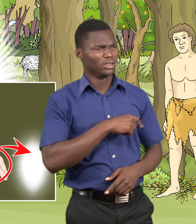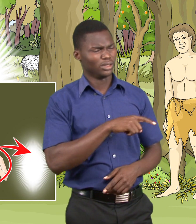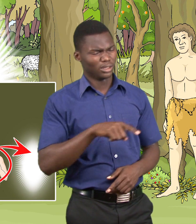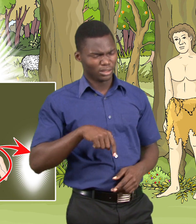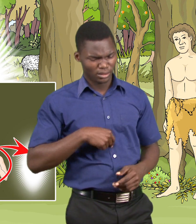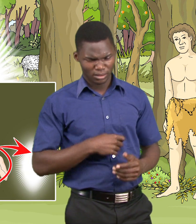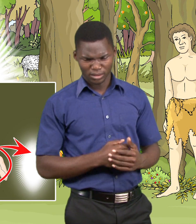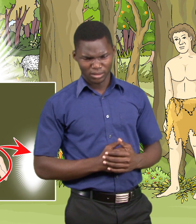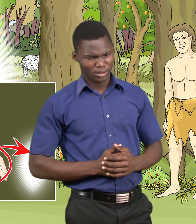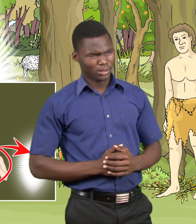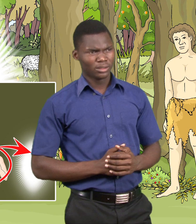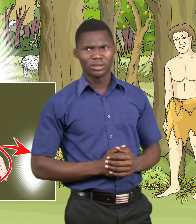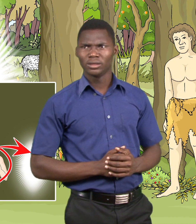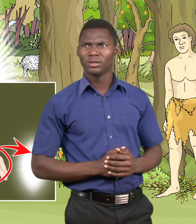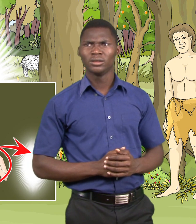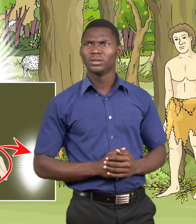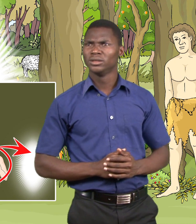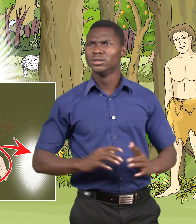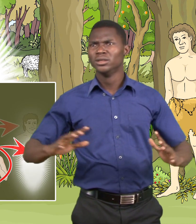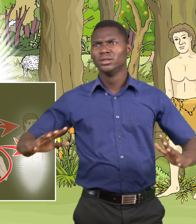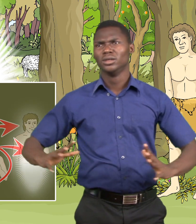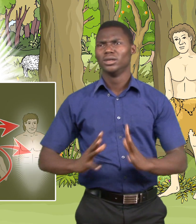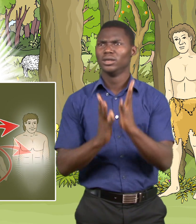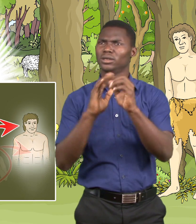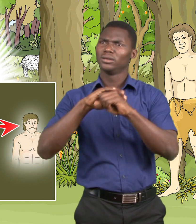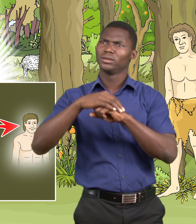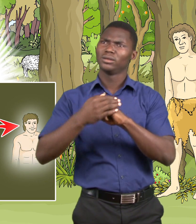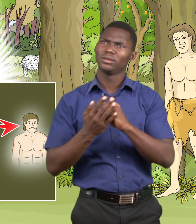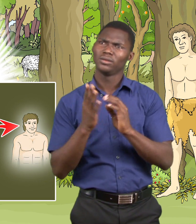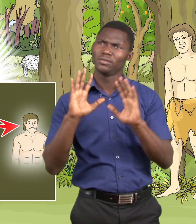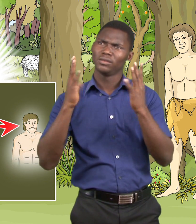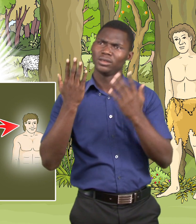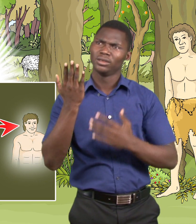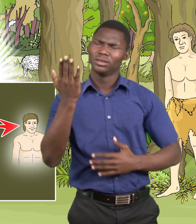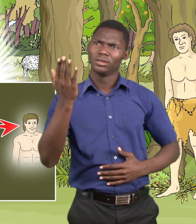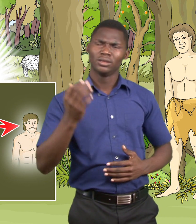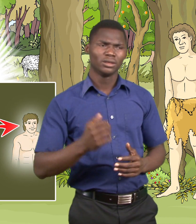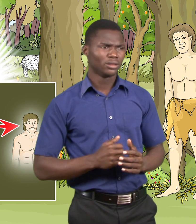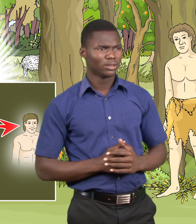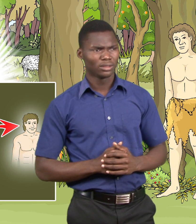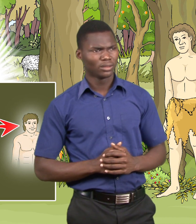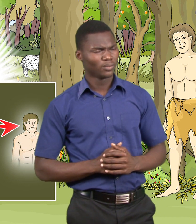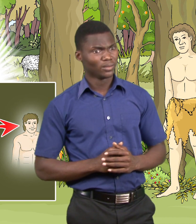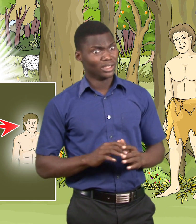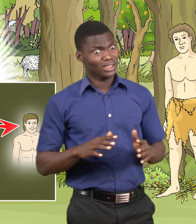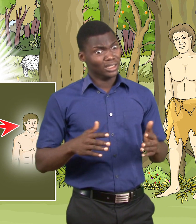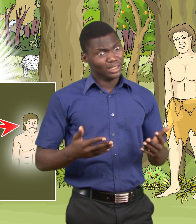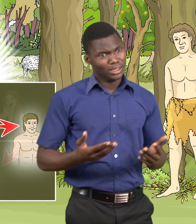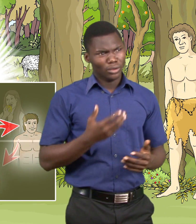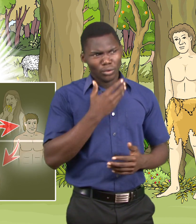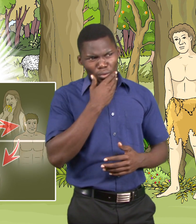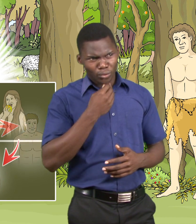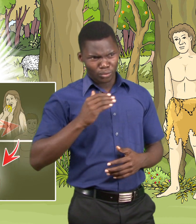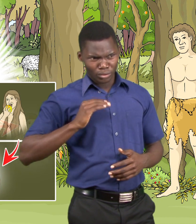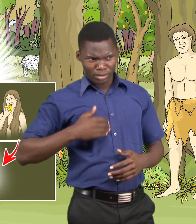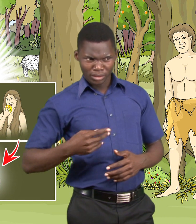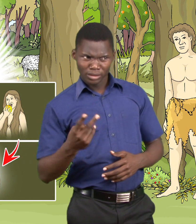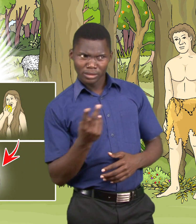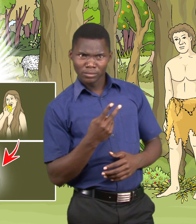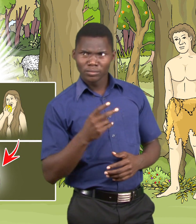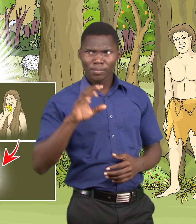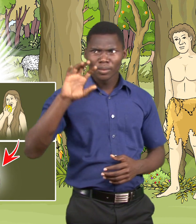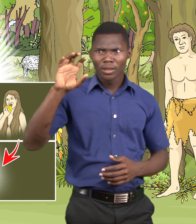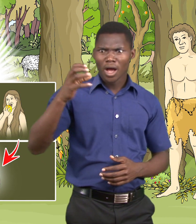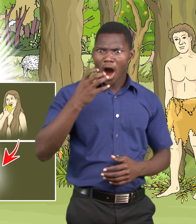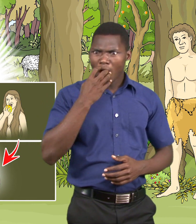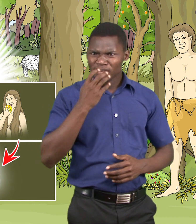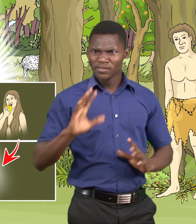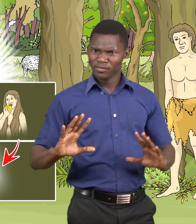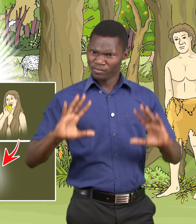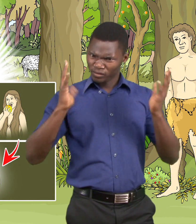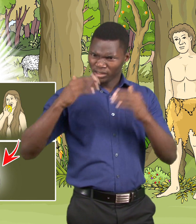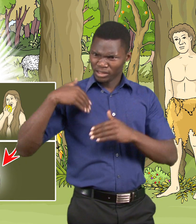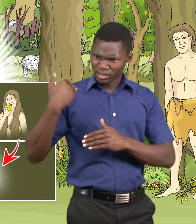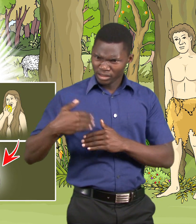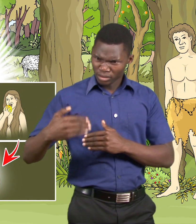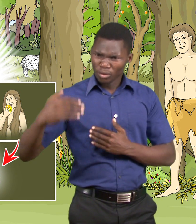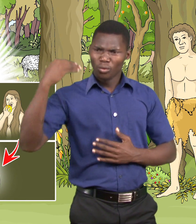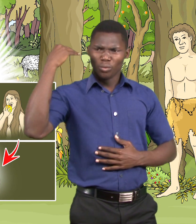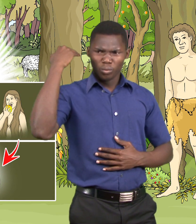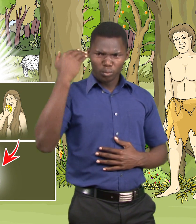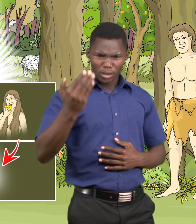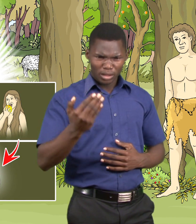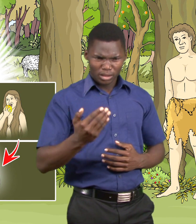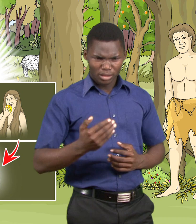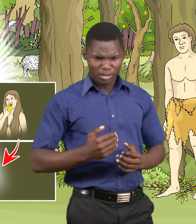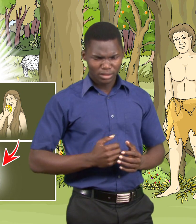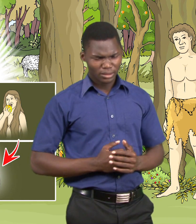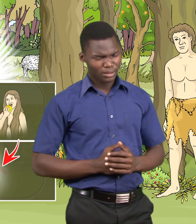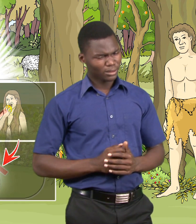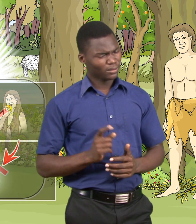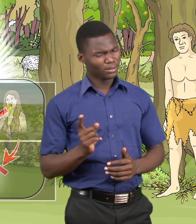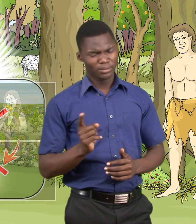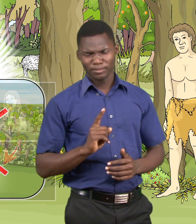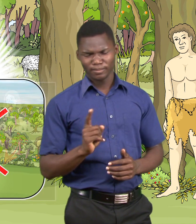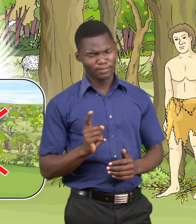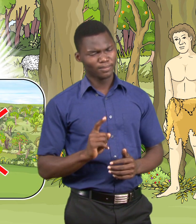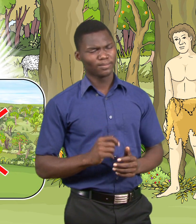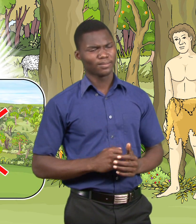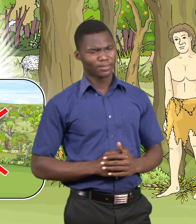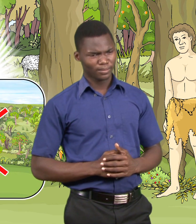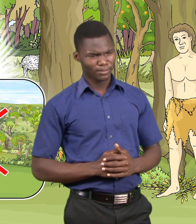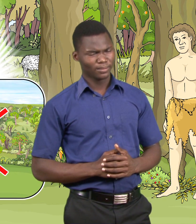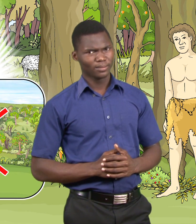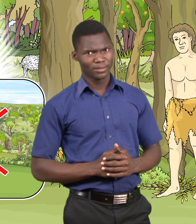And now, lest he reach out his hand and take also from the tree of life, and eat, and live forever...”